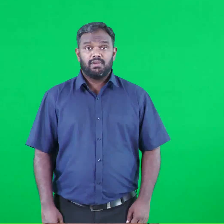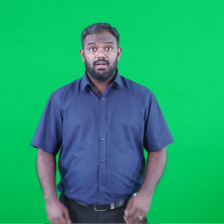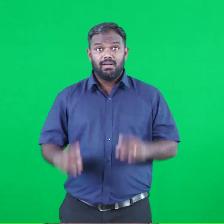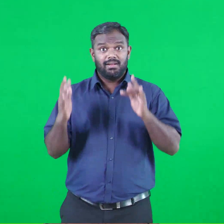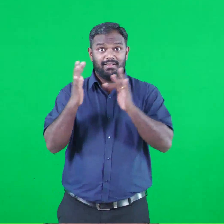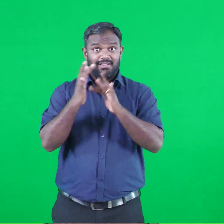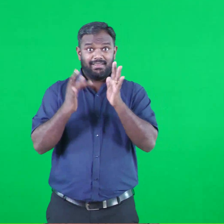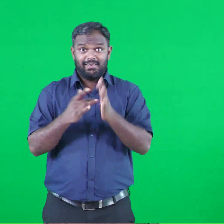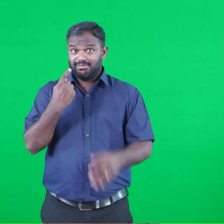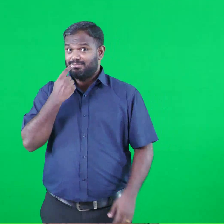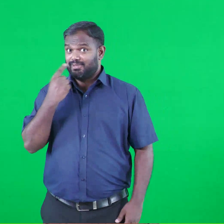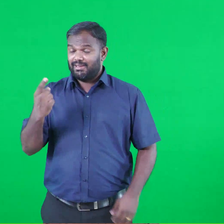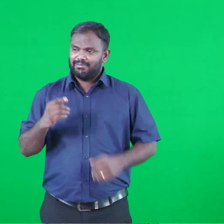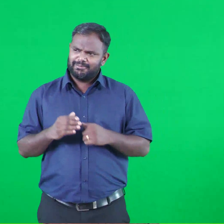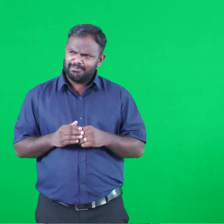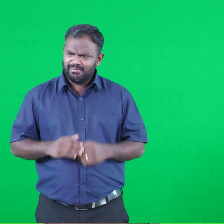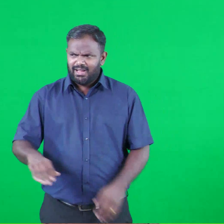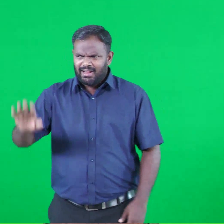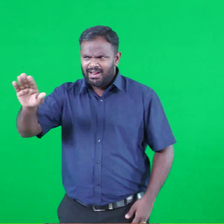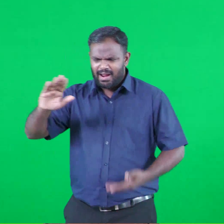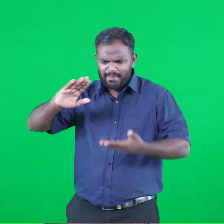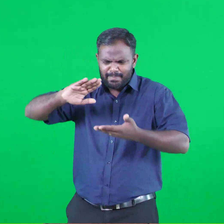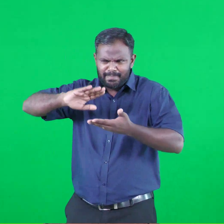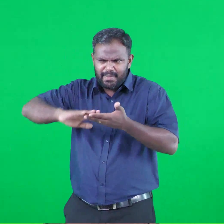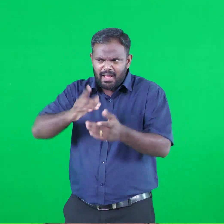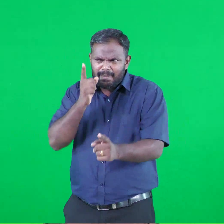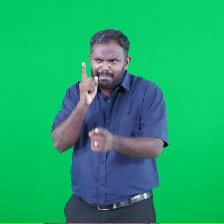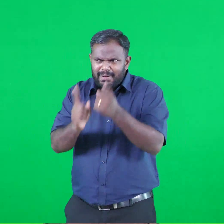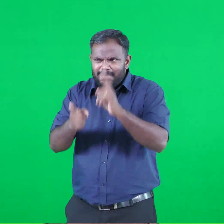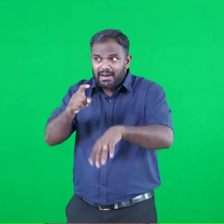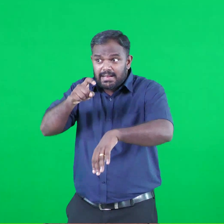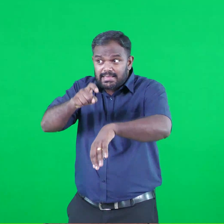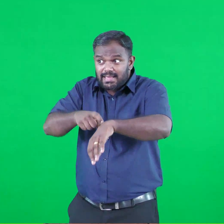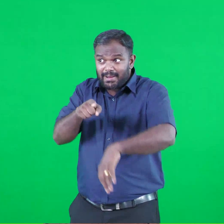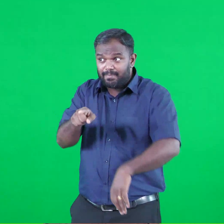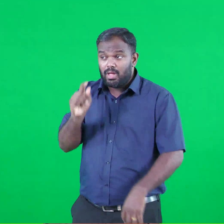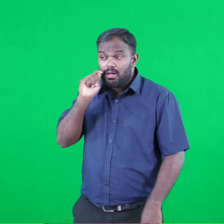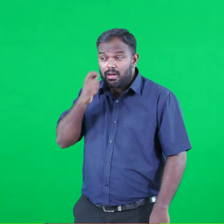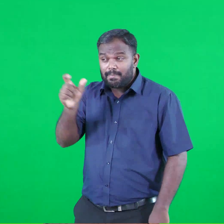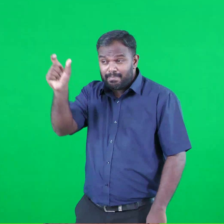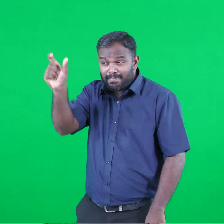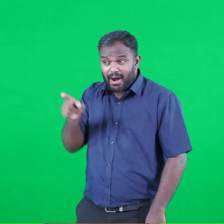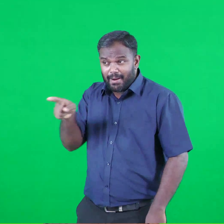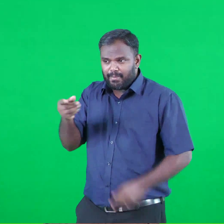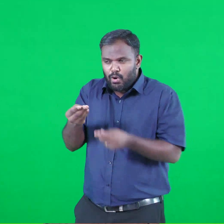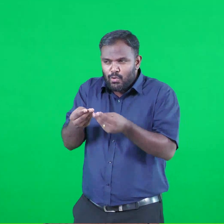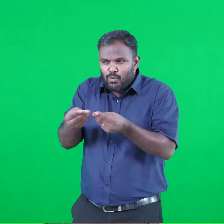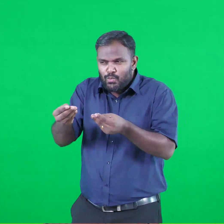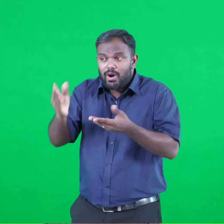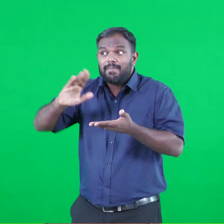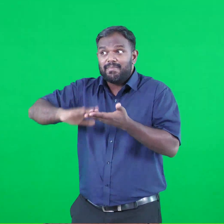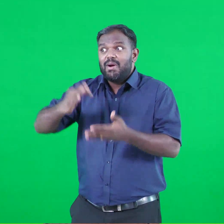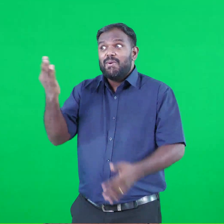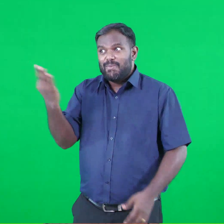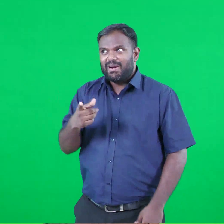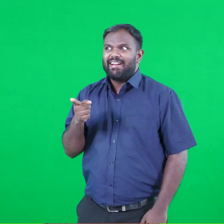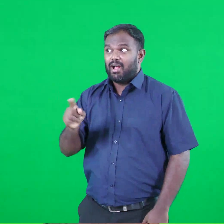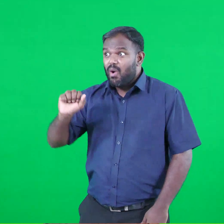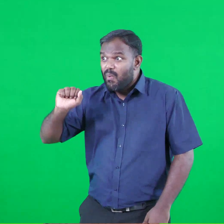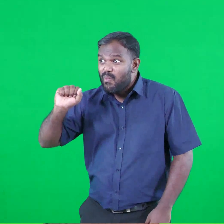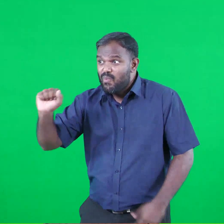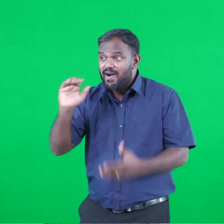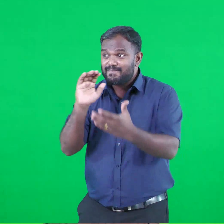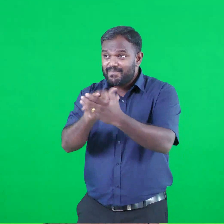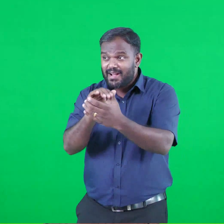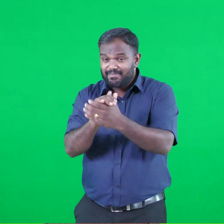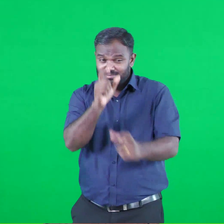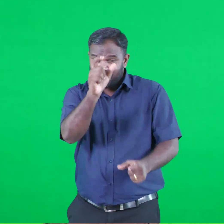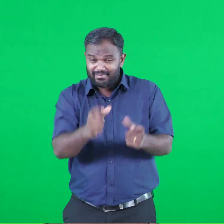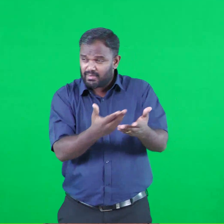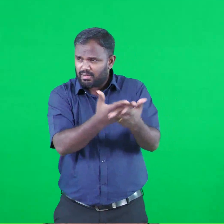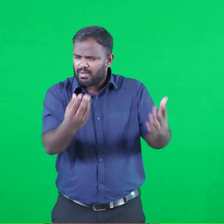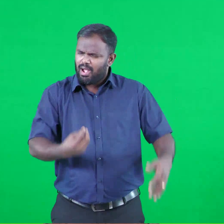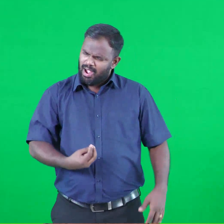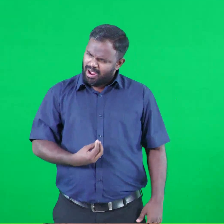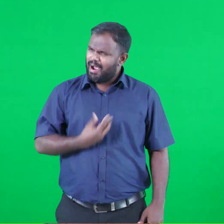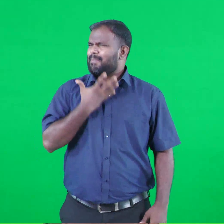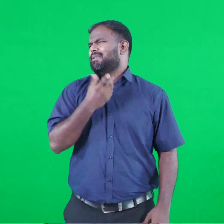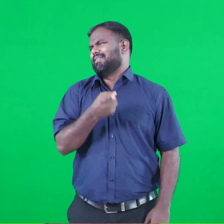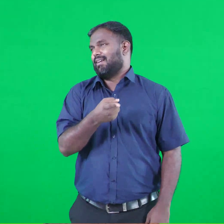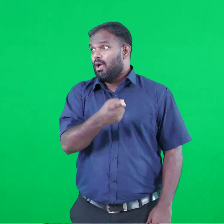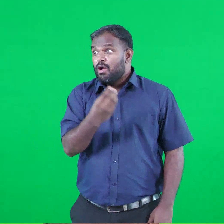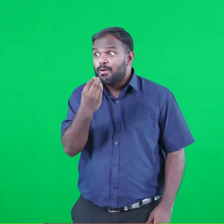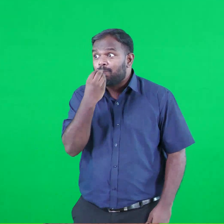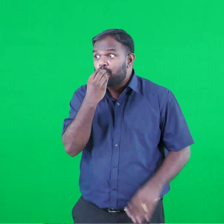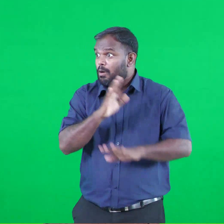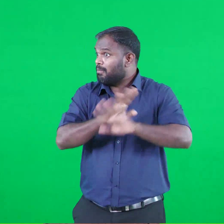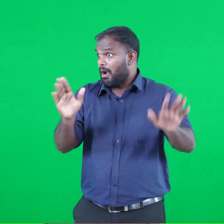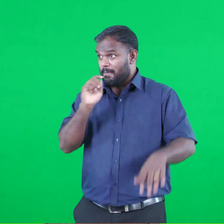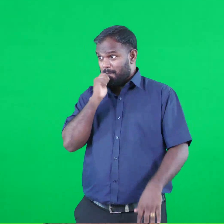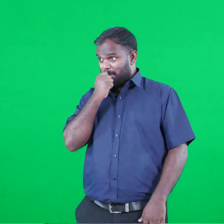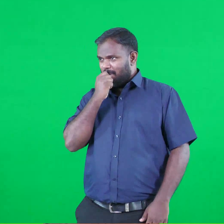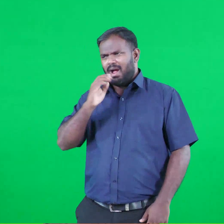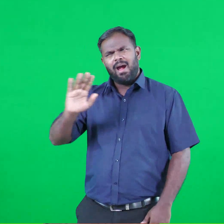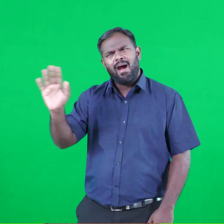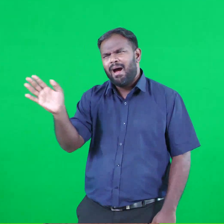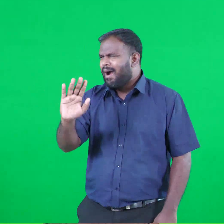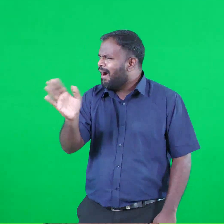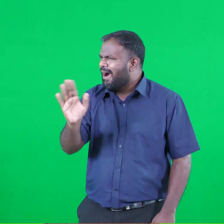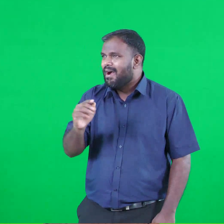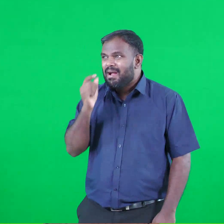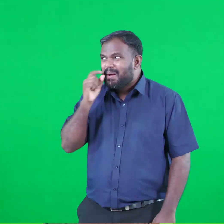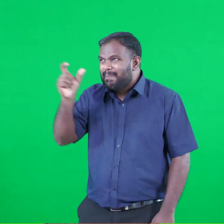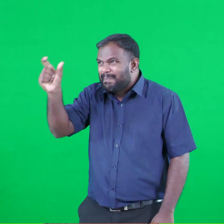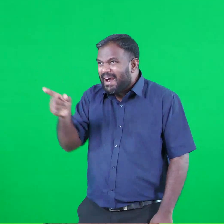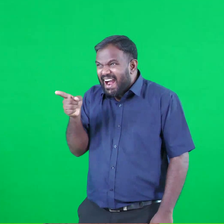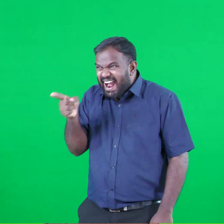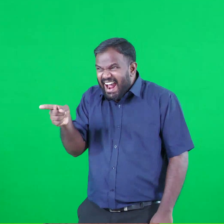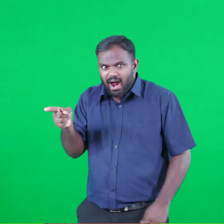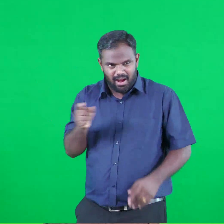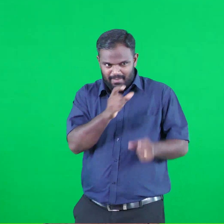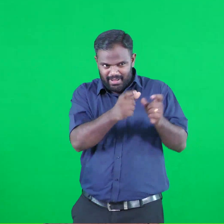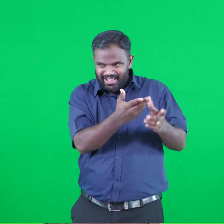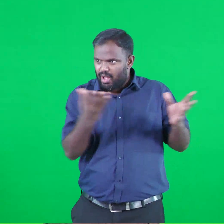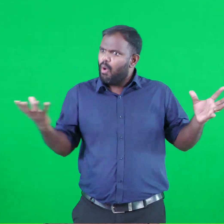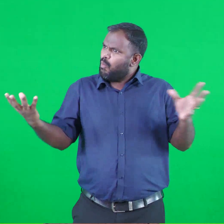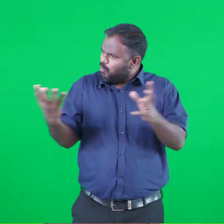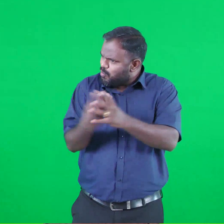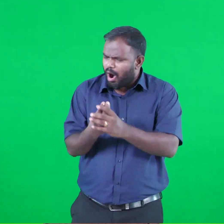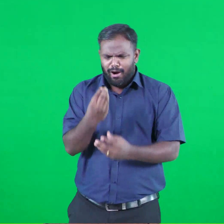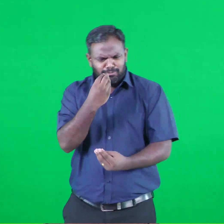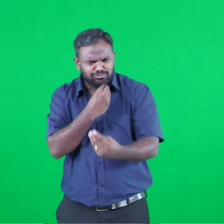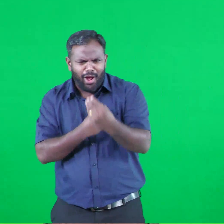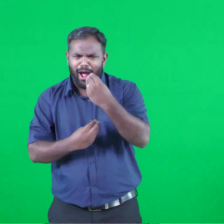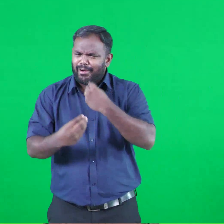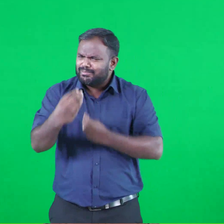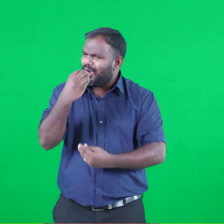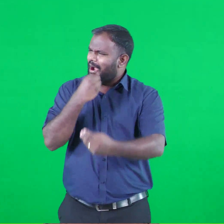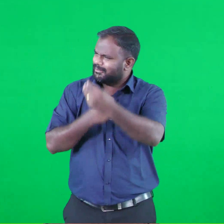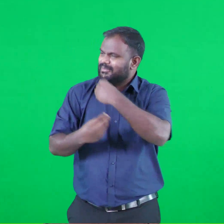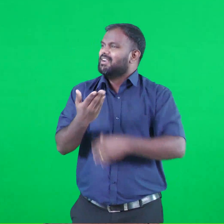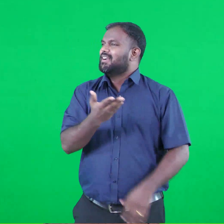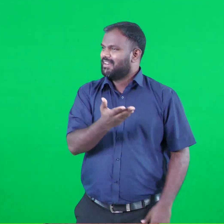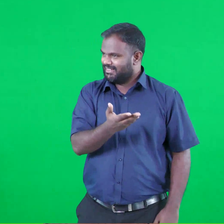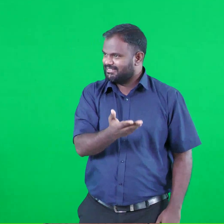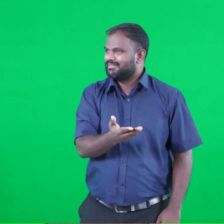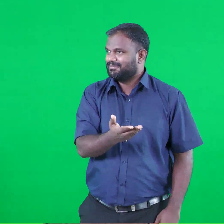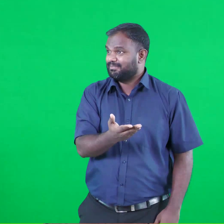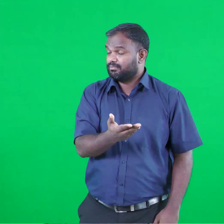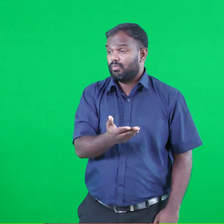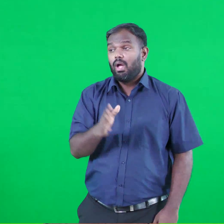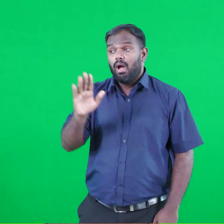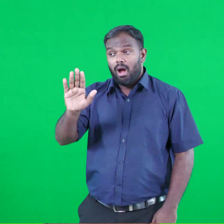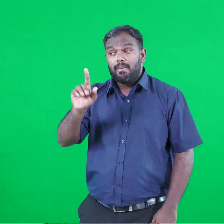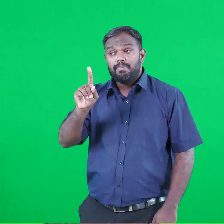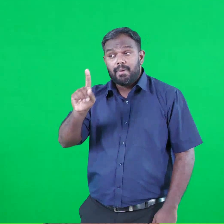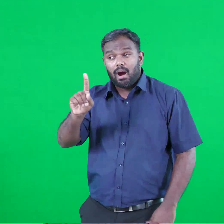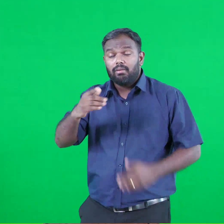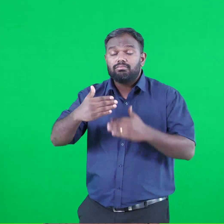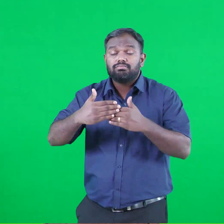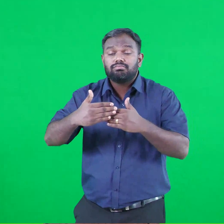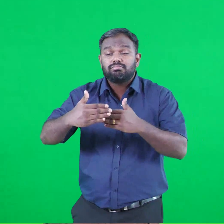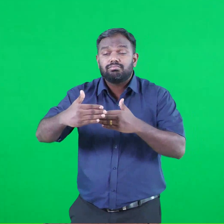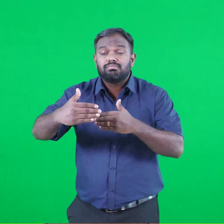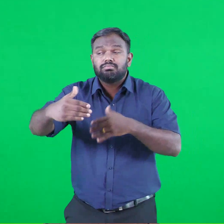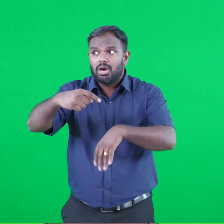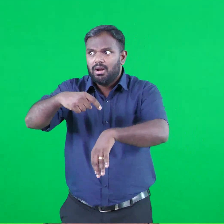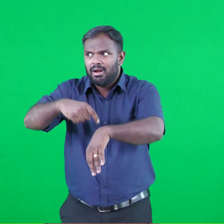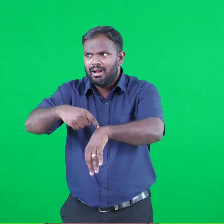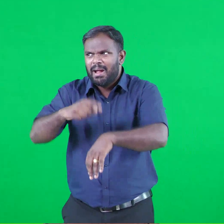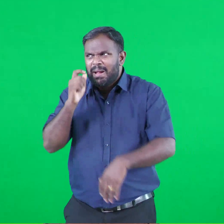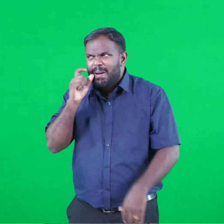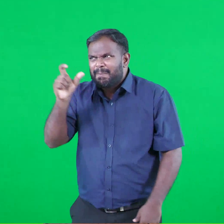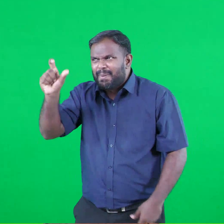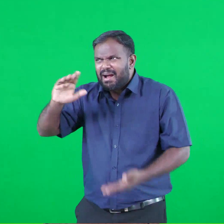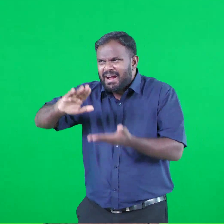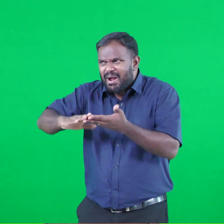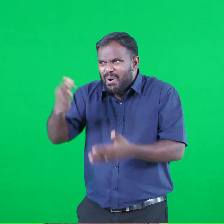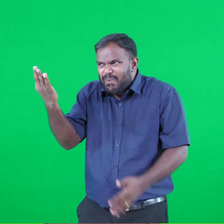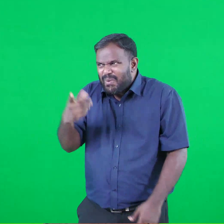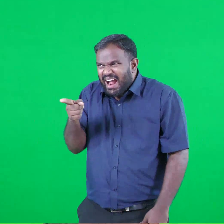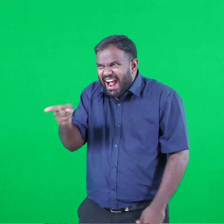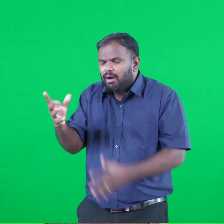Jesus replied, "How can the guests of the bridegroom fast while He is with them? As long as He is with them, they cannot fast.